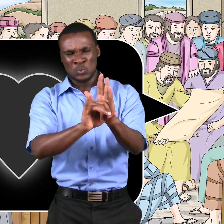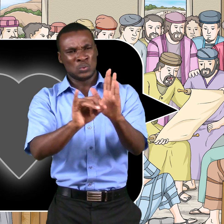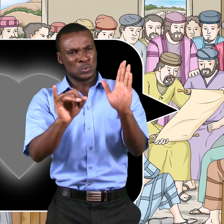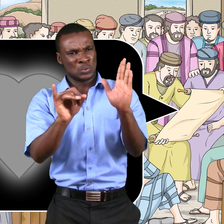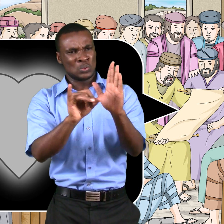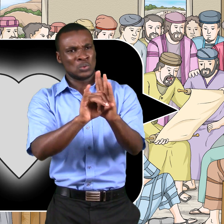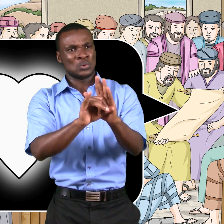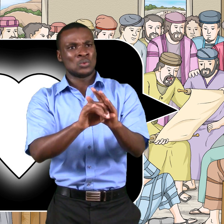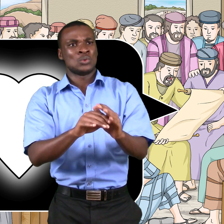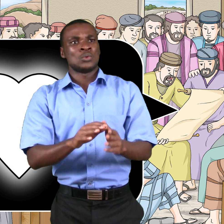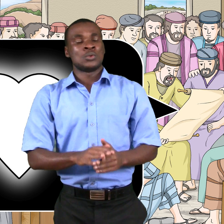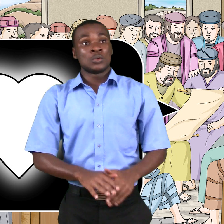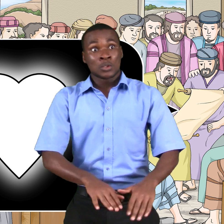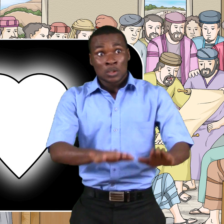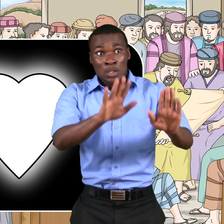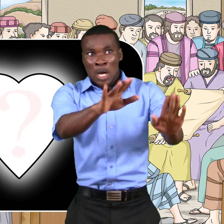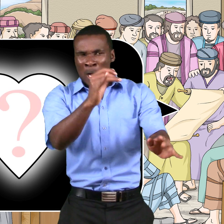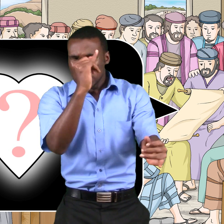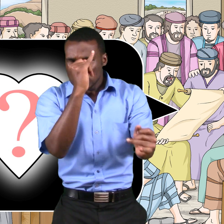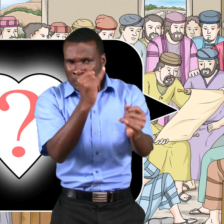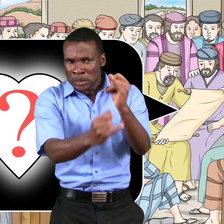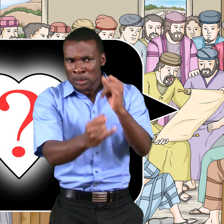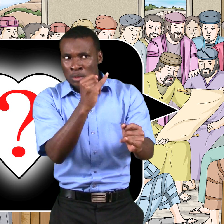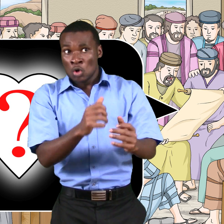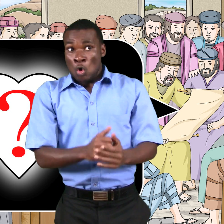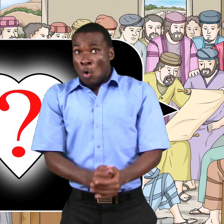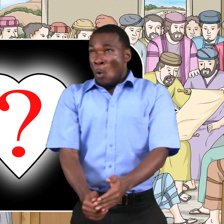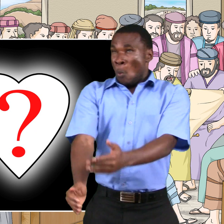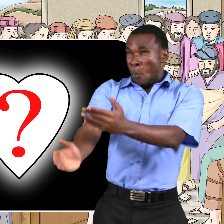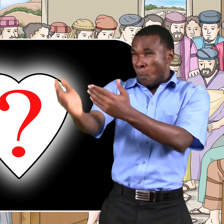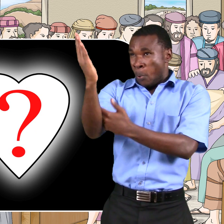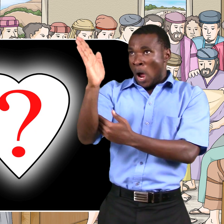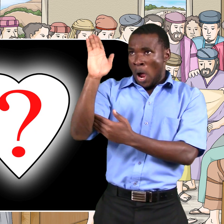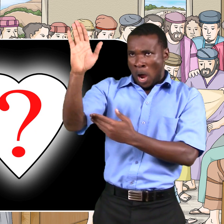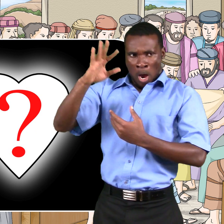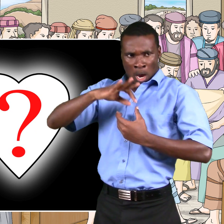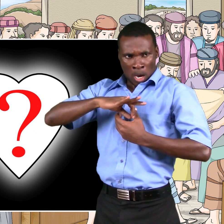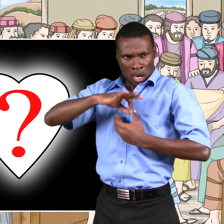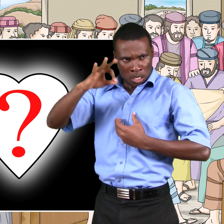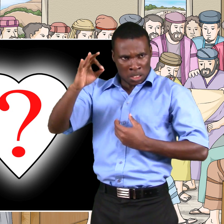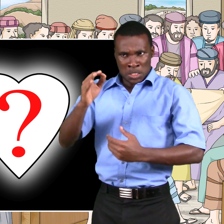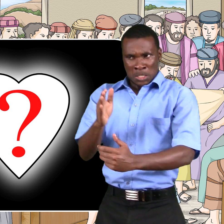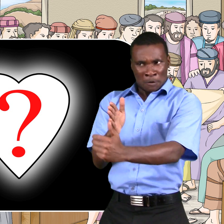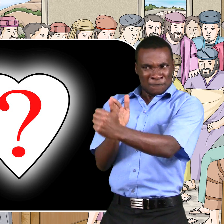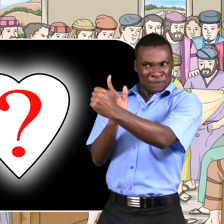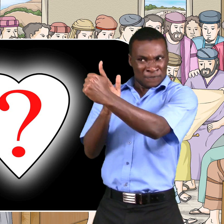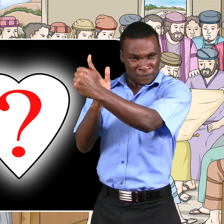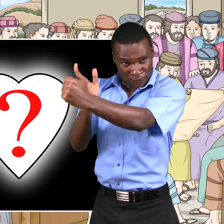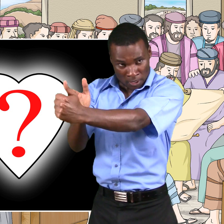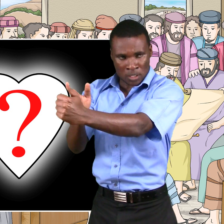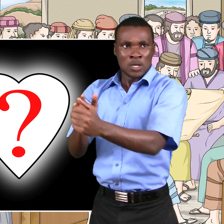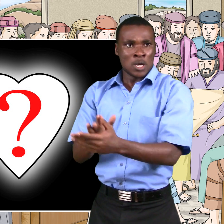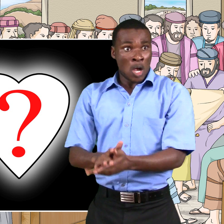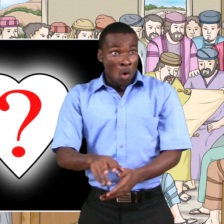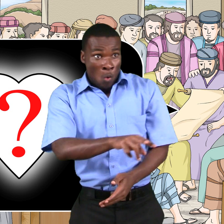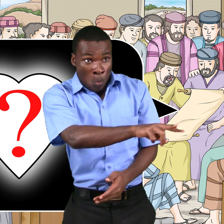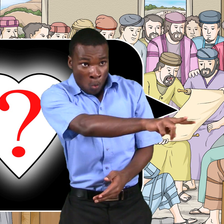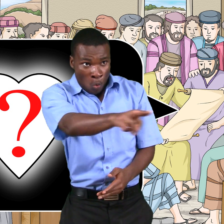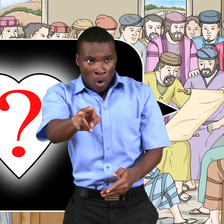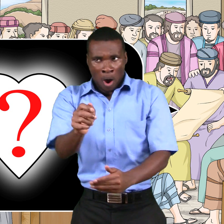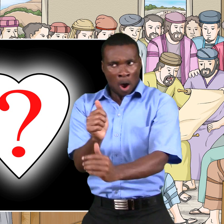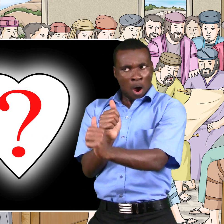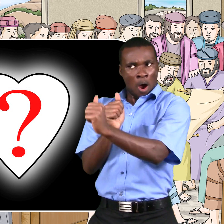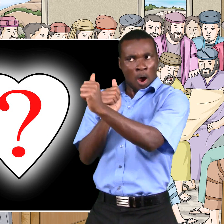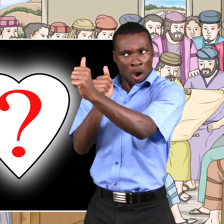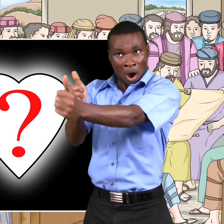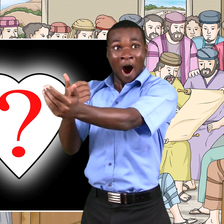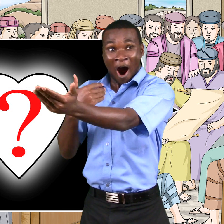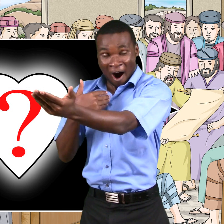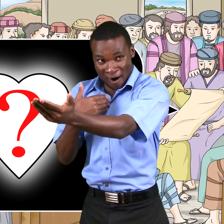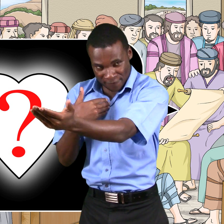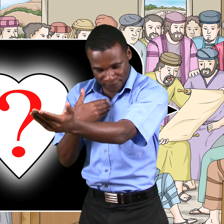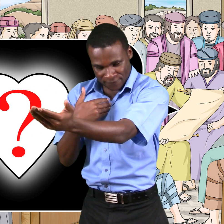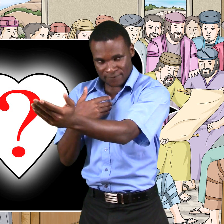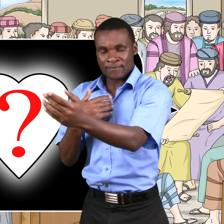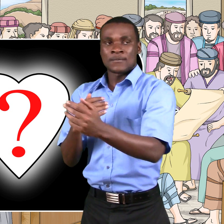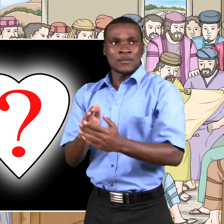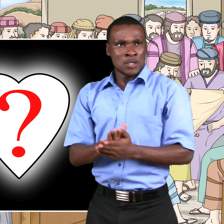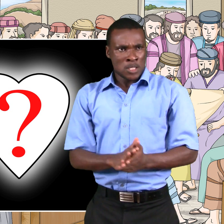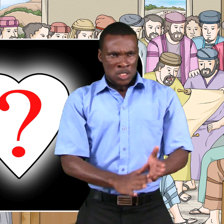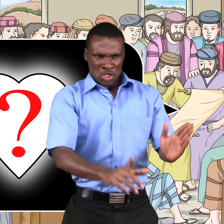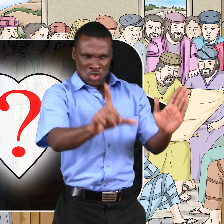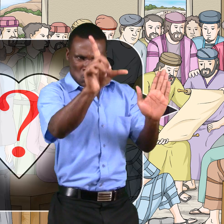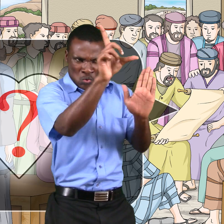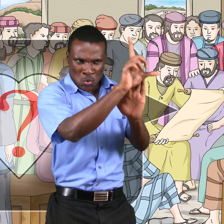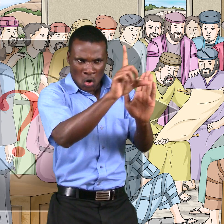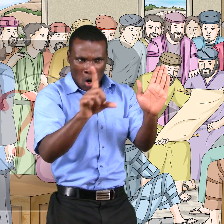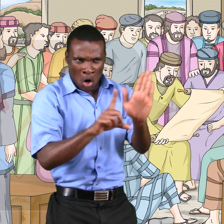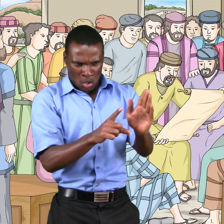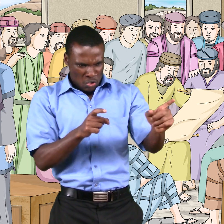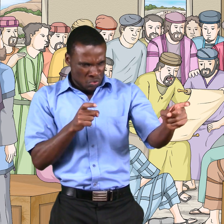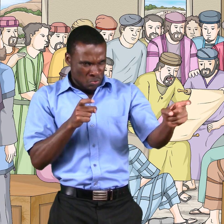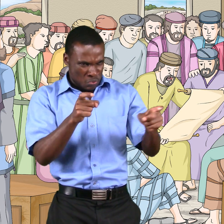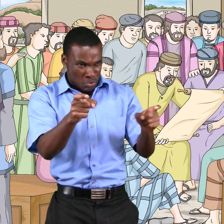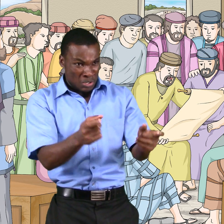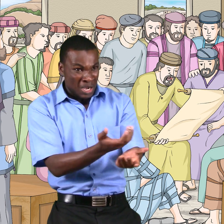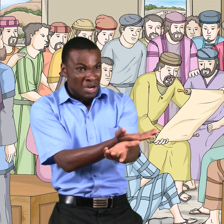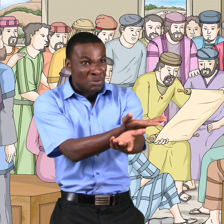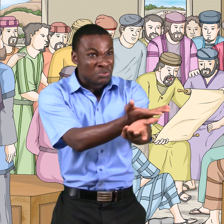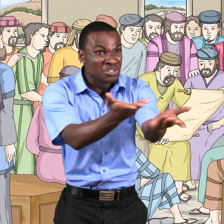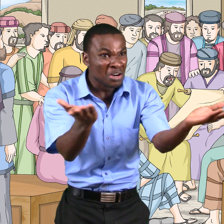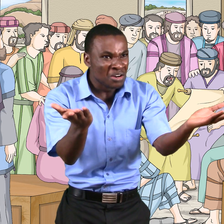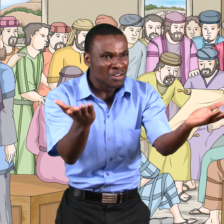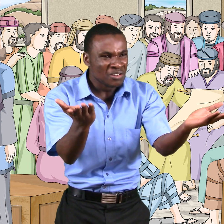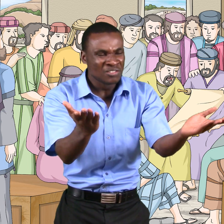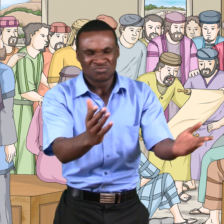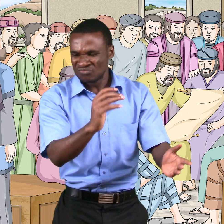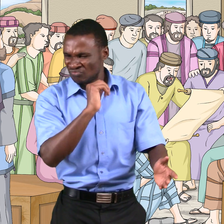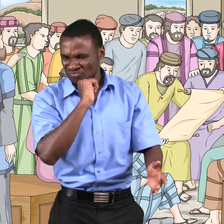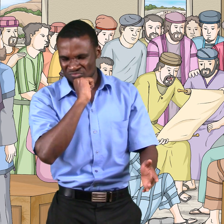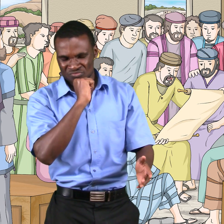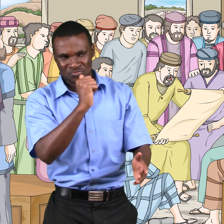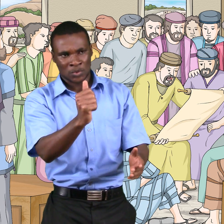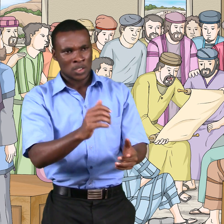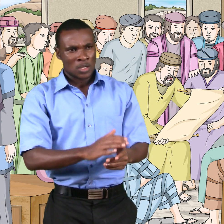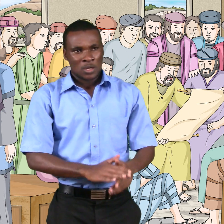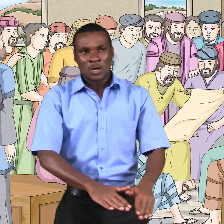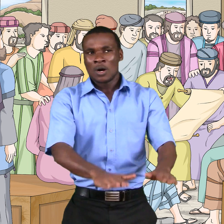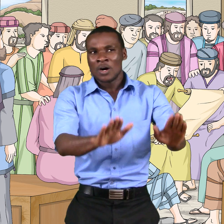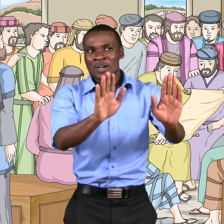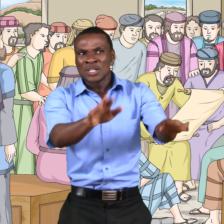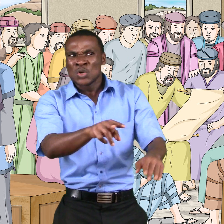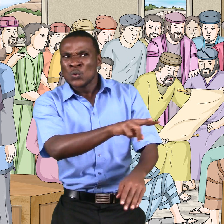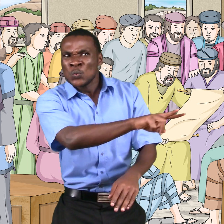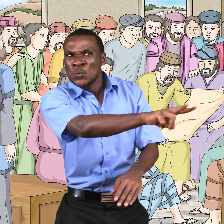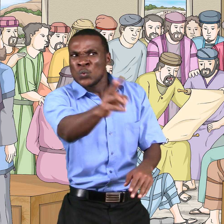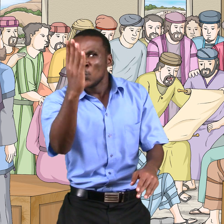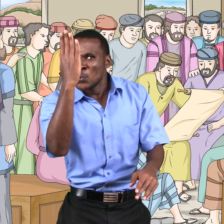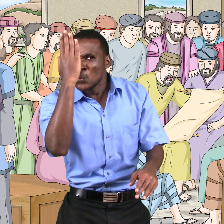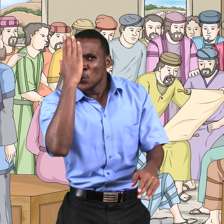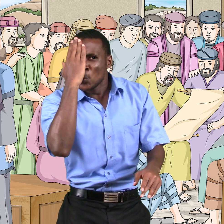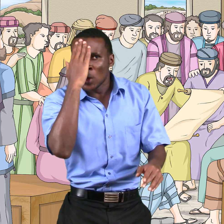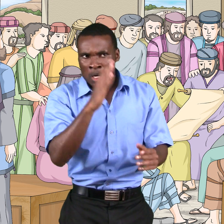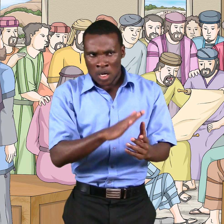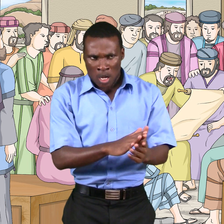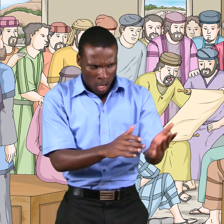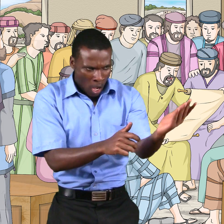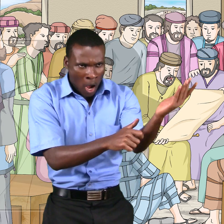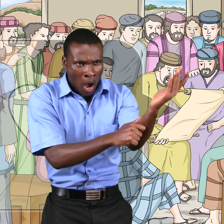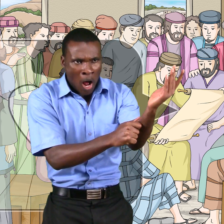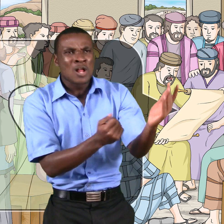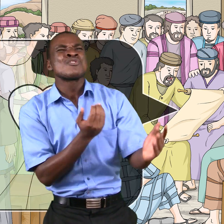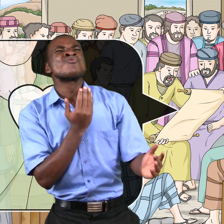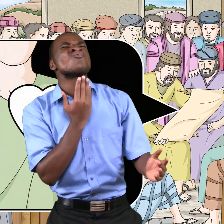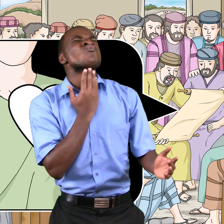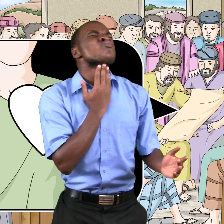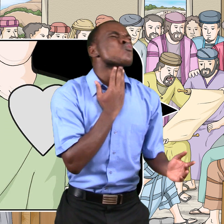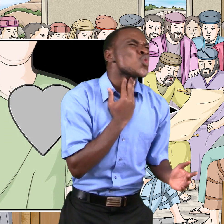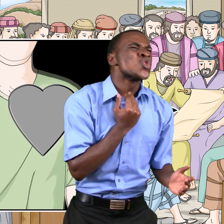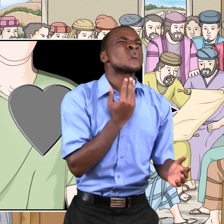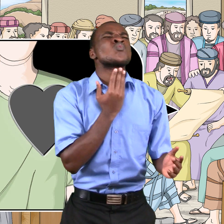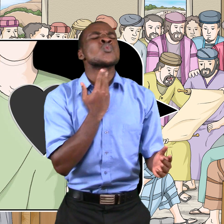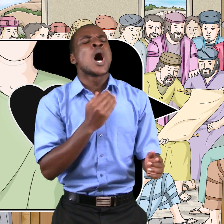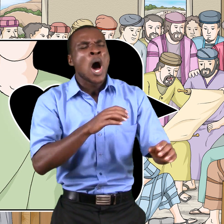But if you are led by the Spirit, you are not under the law.